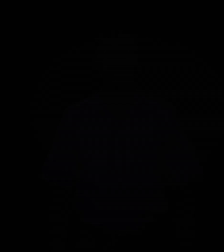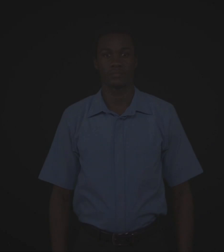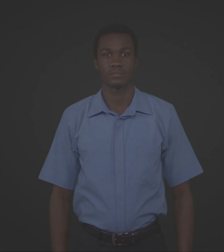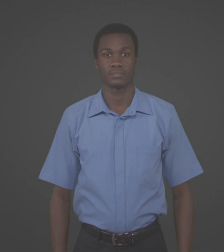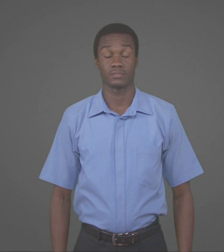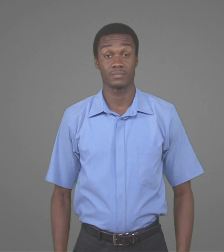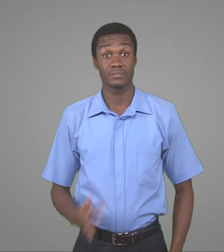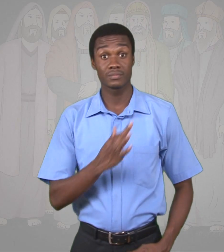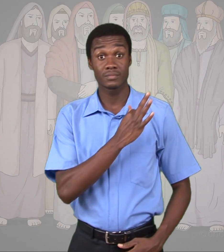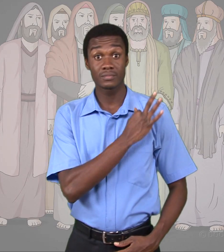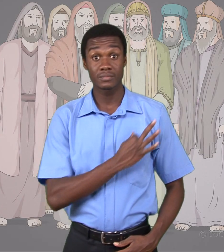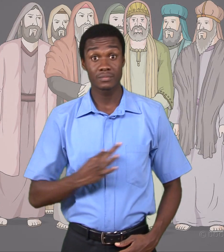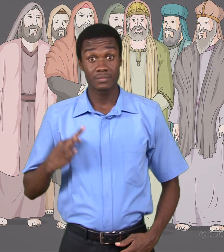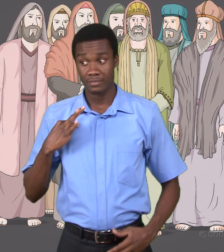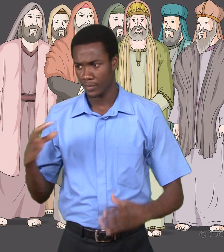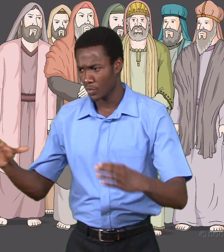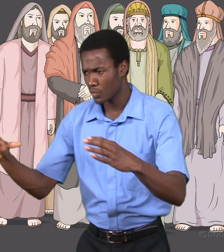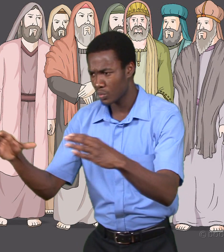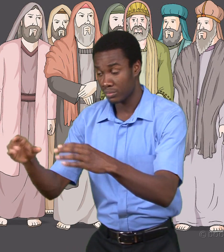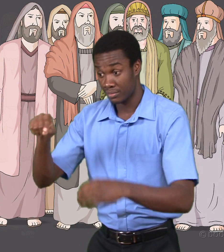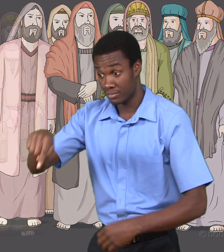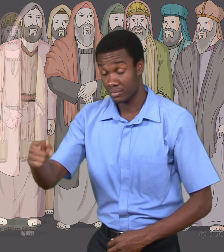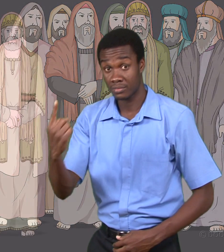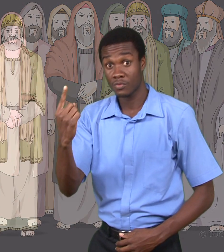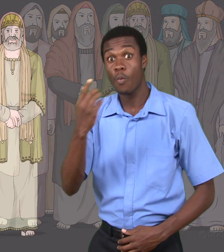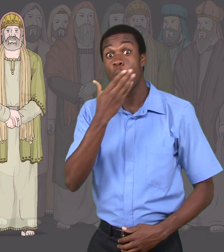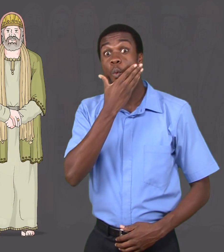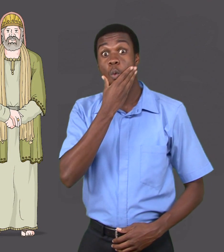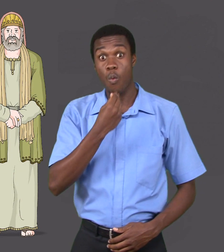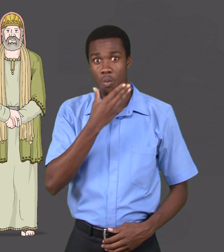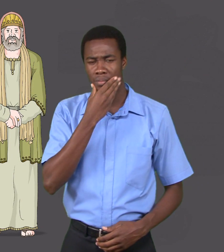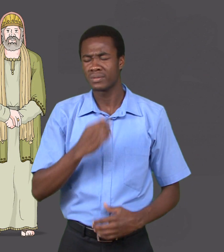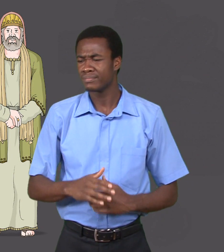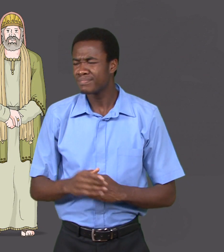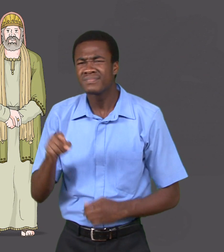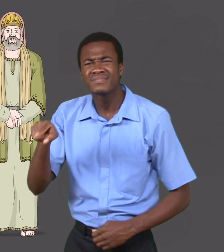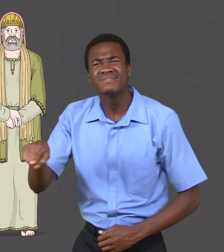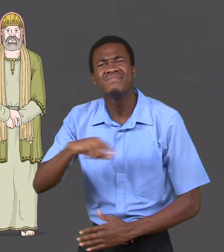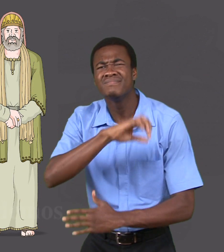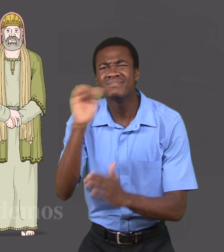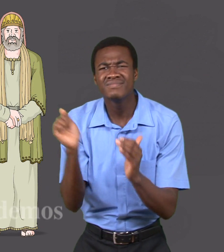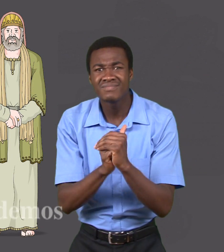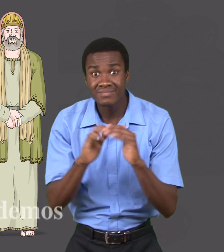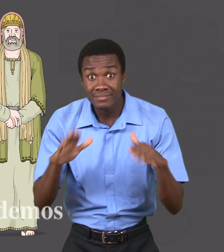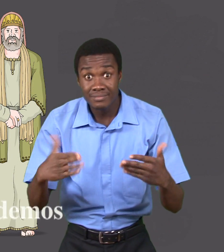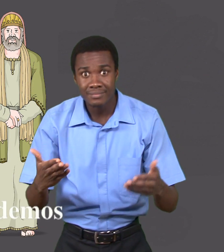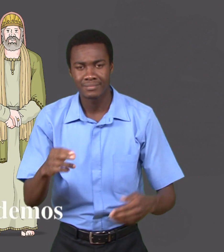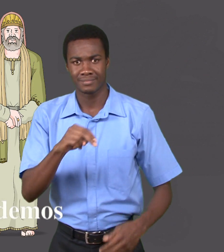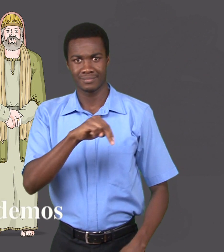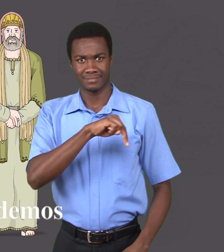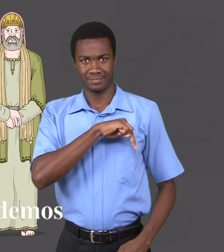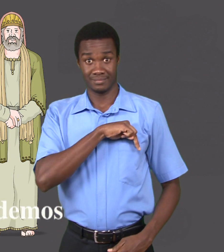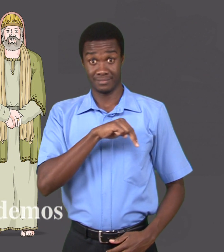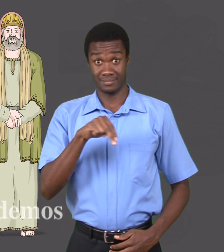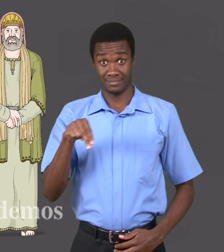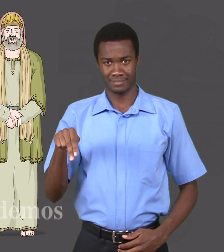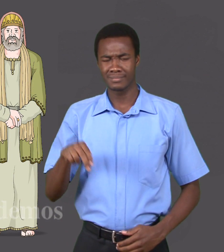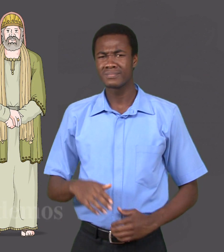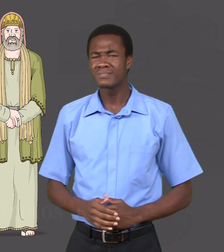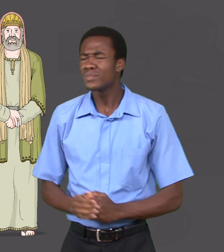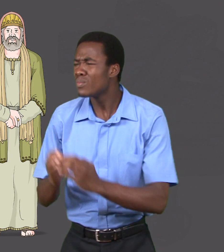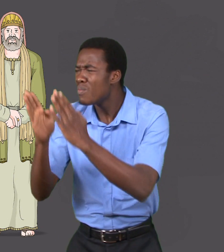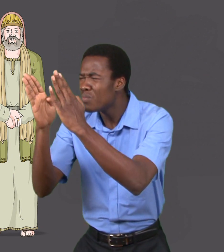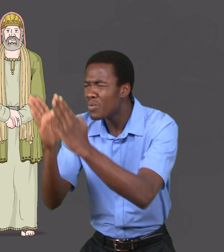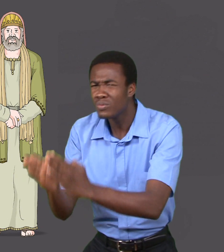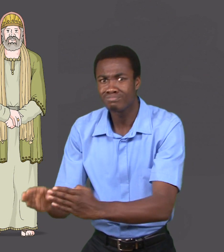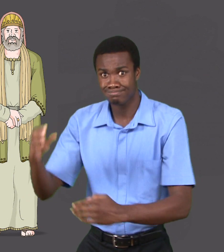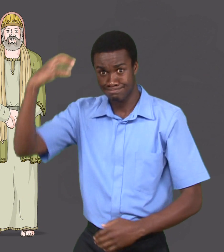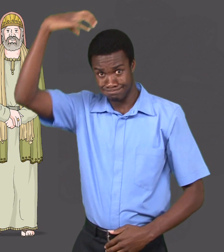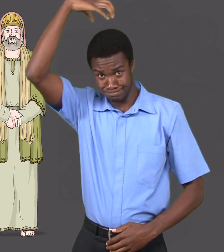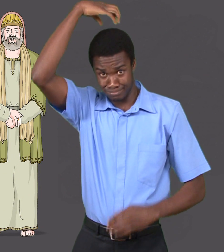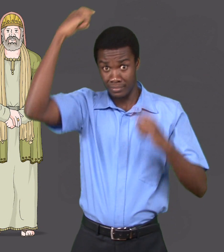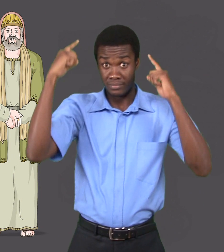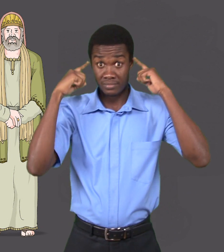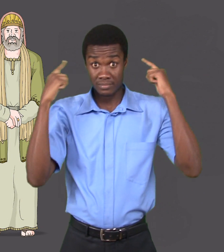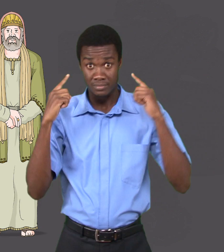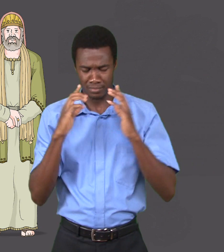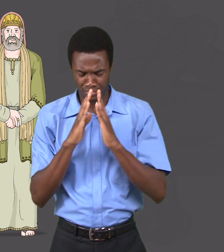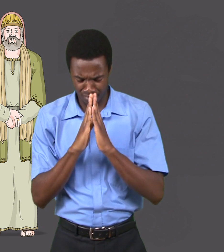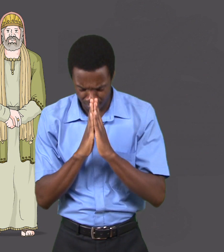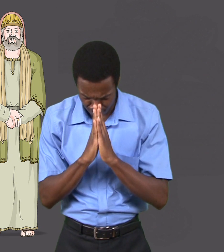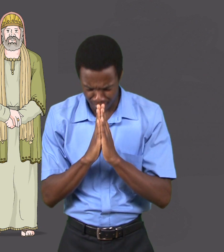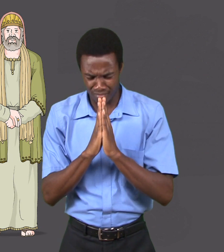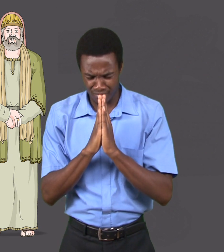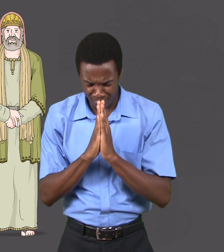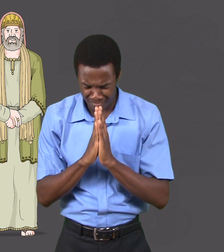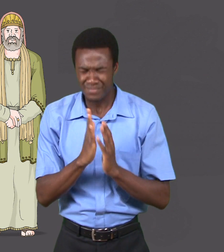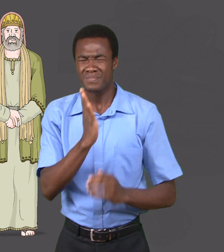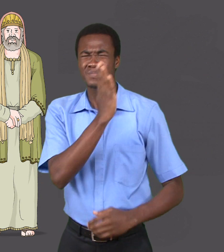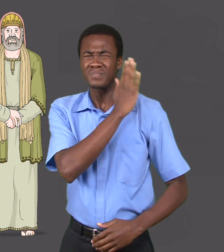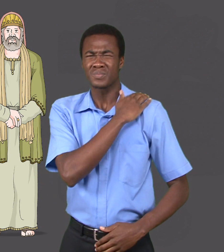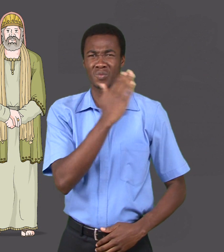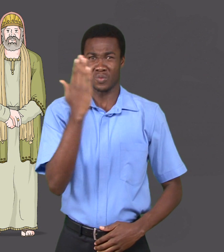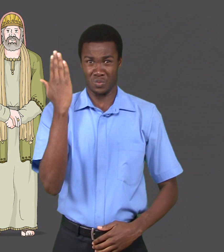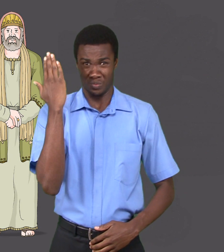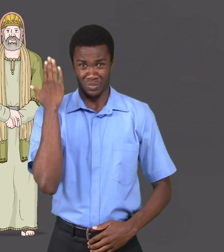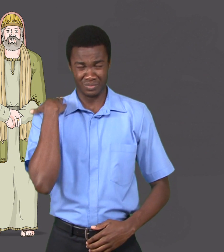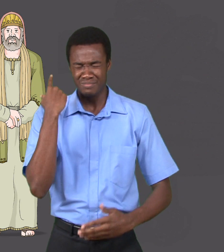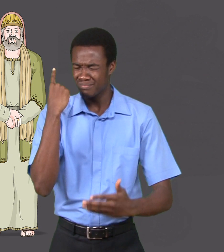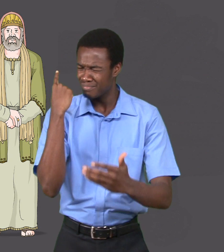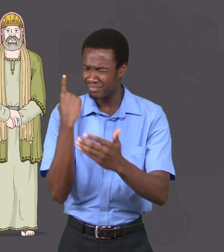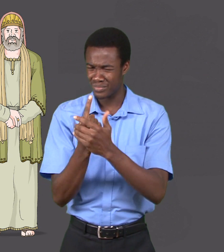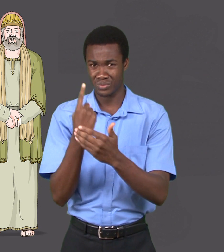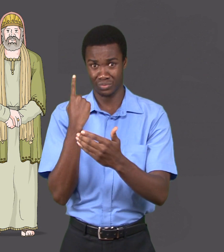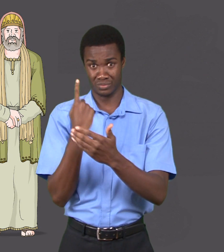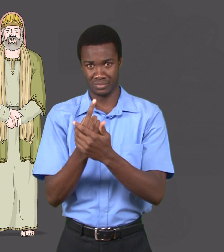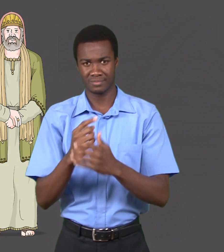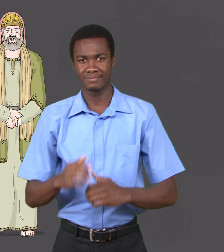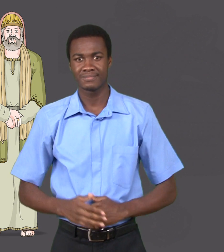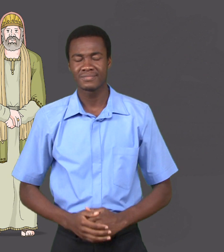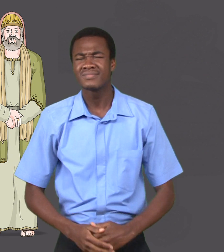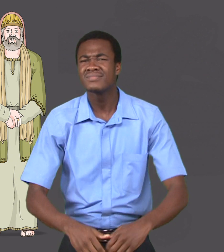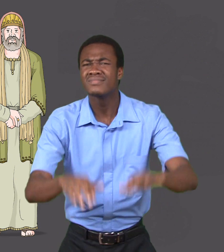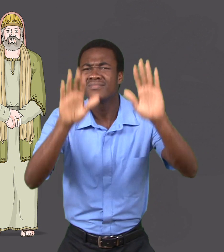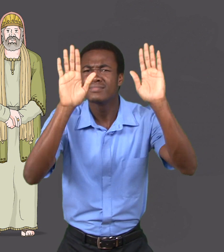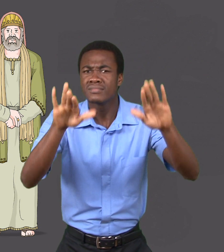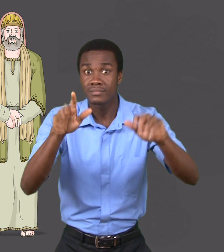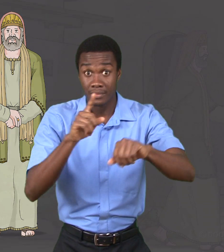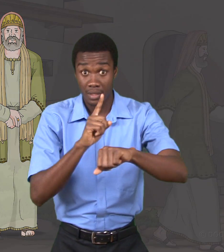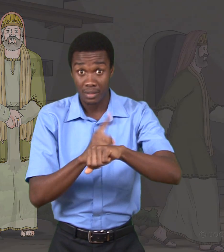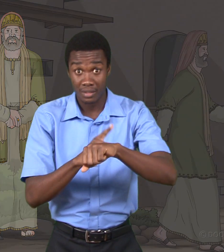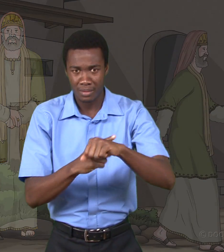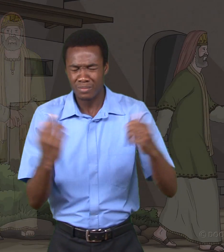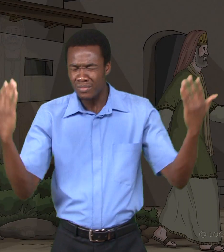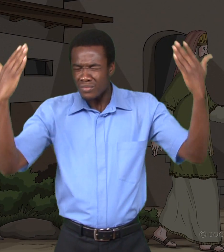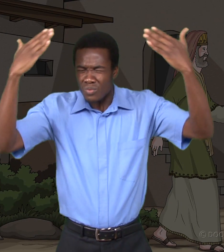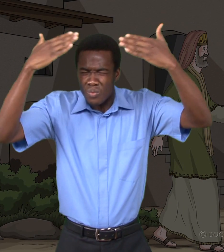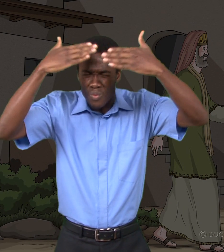Now there was a man of the Pharisees named Nicodemus, a leader of the Jews.